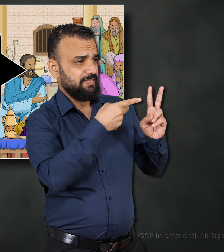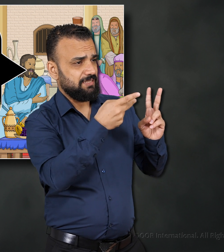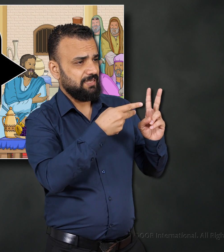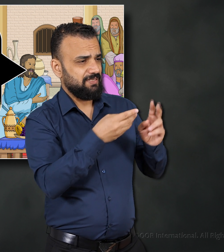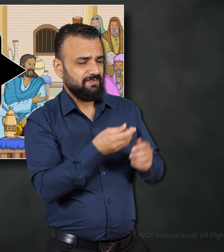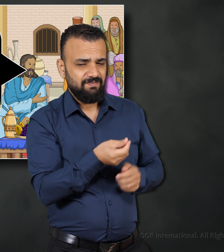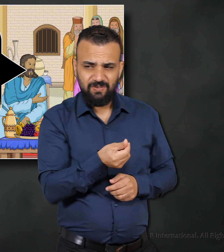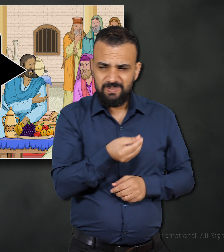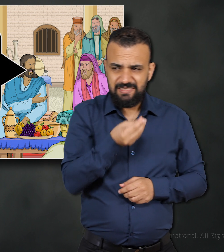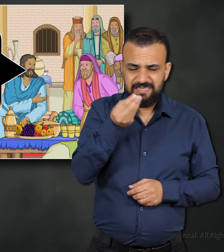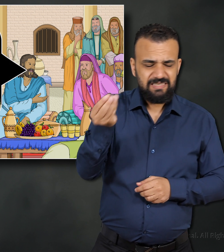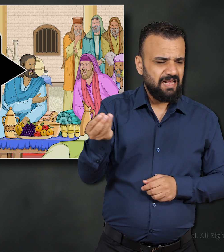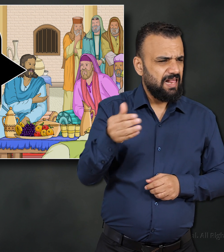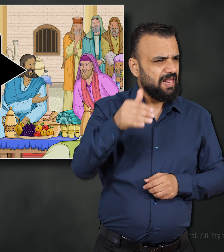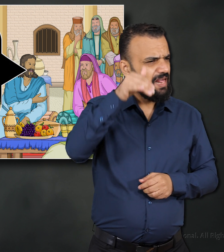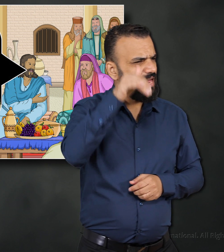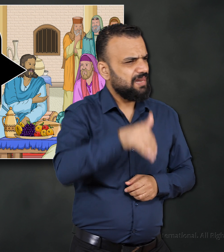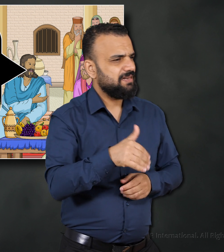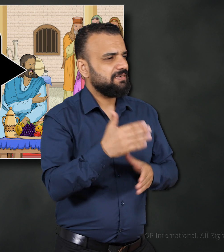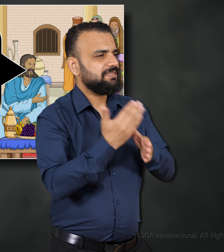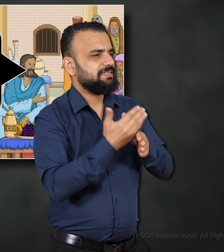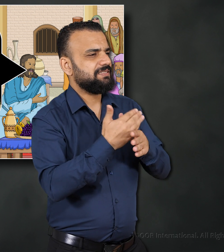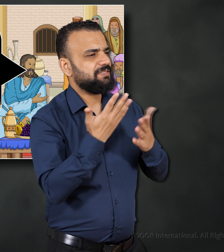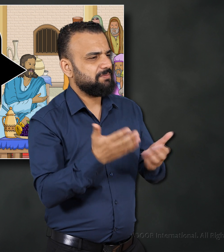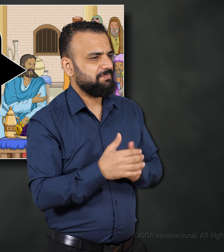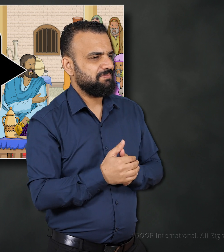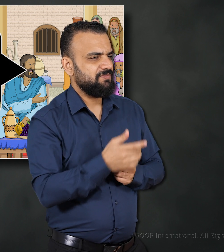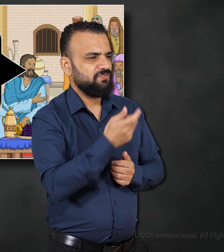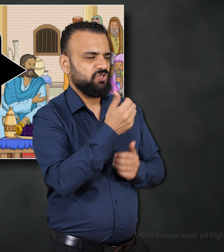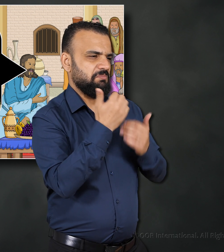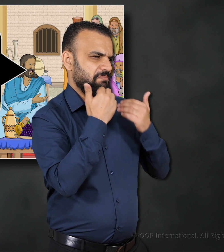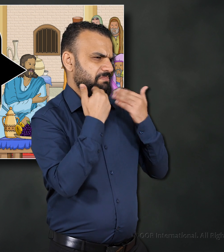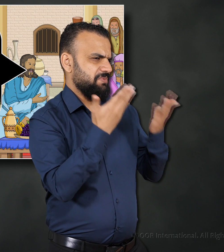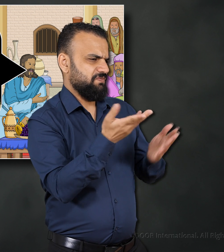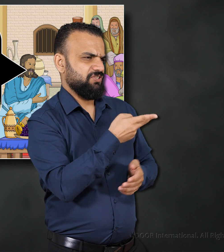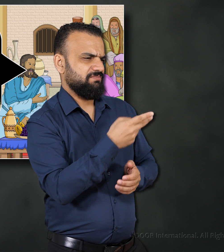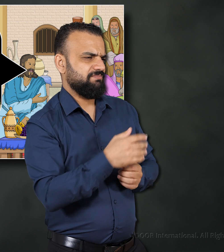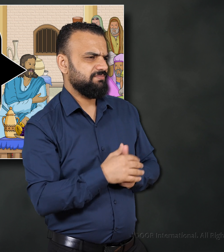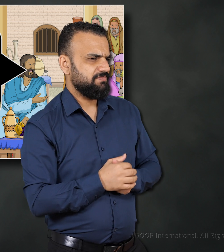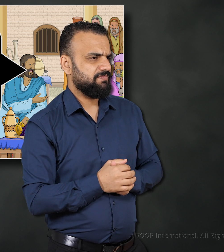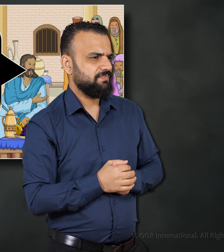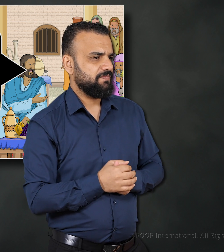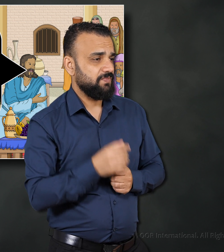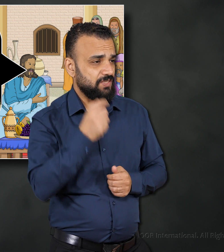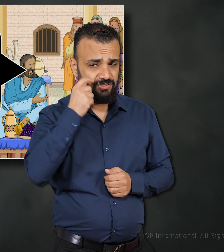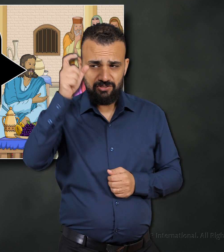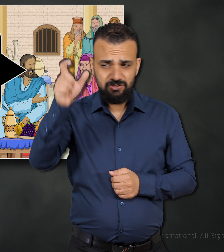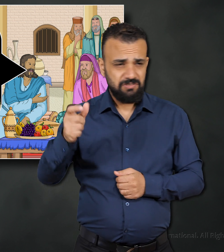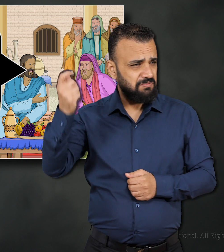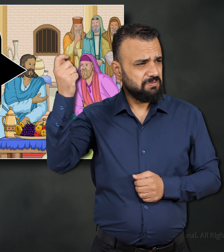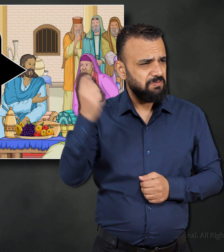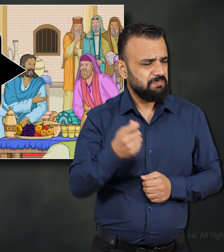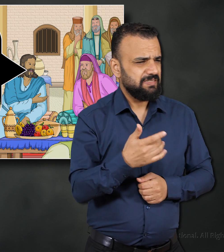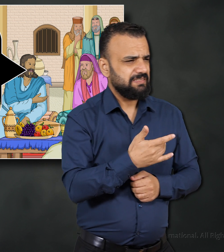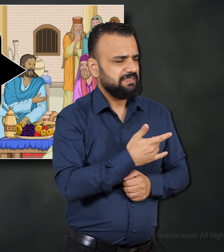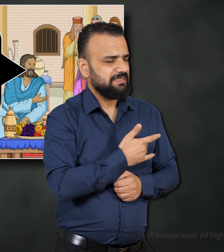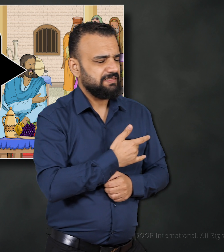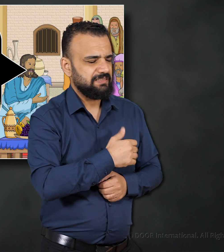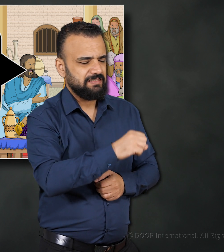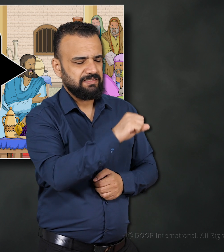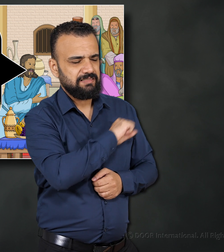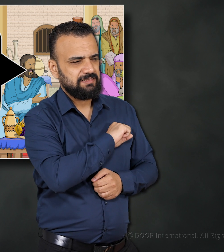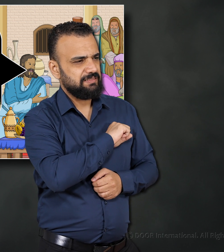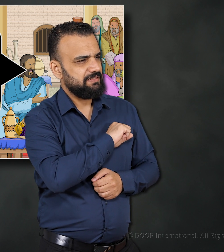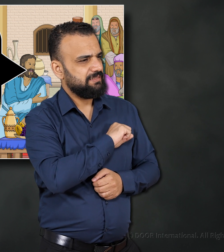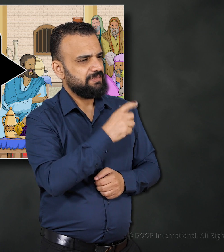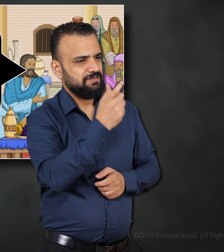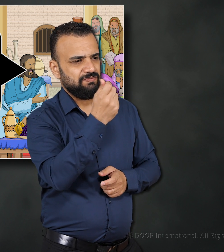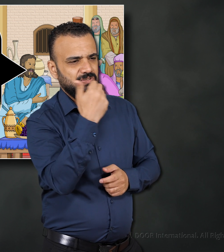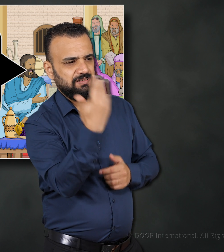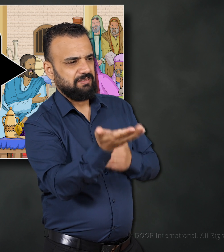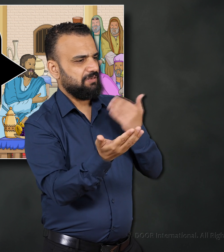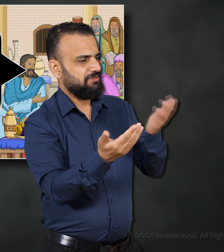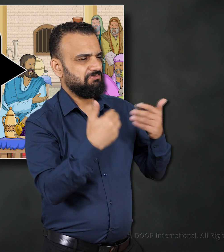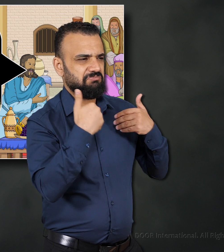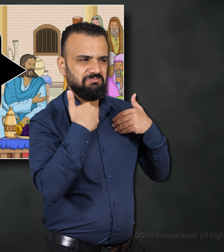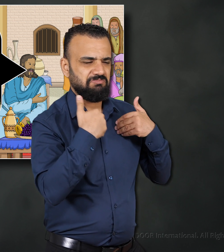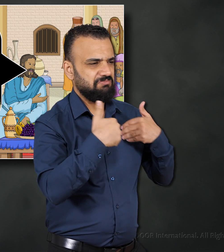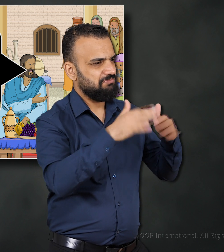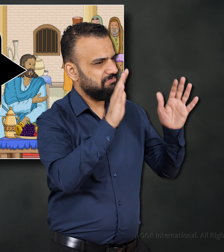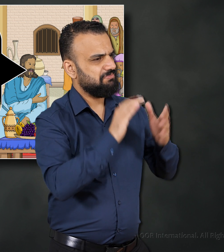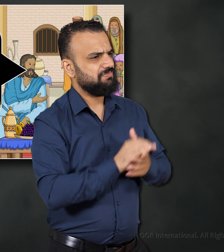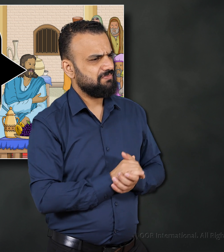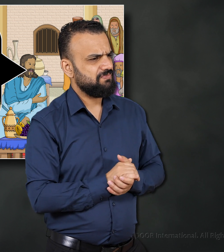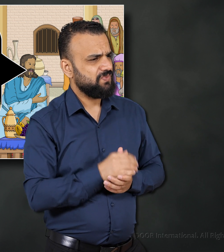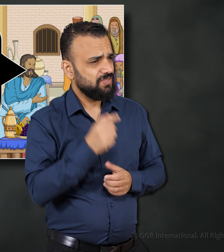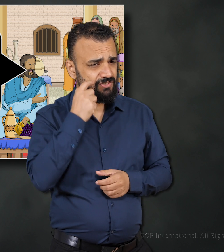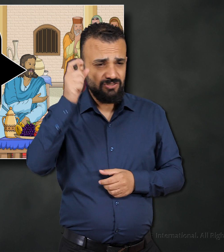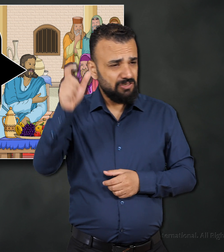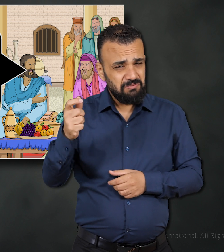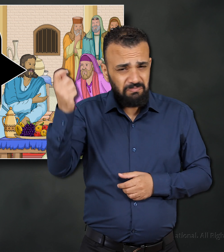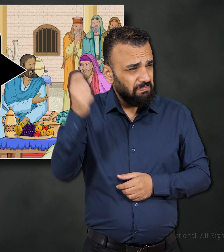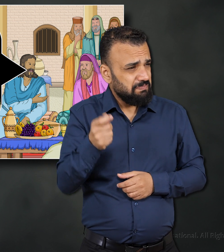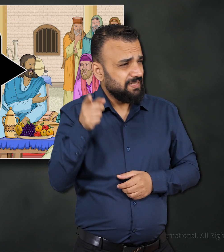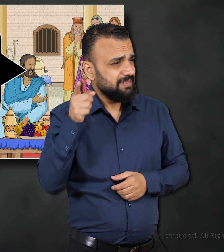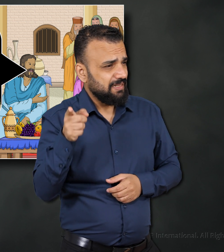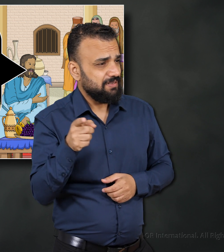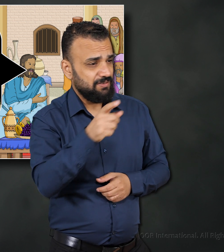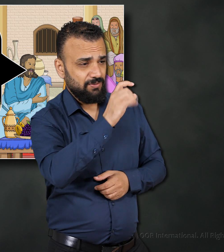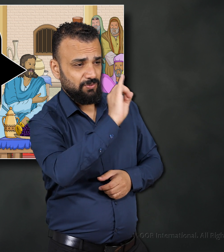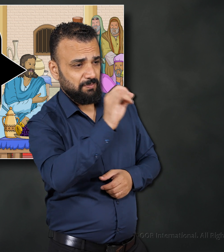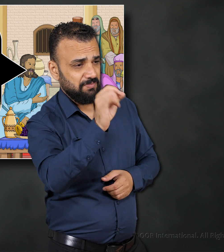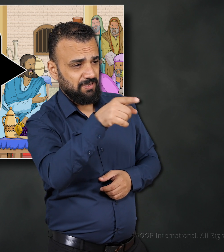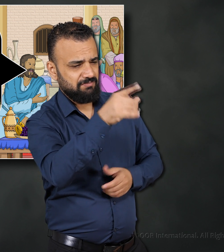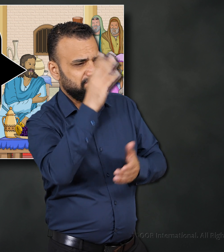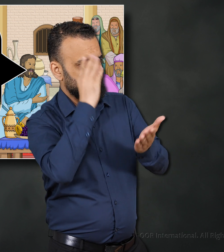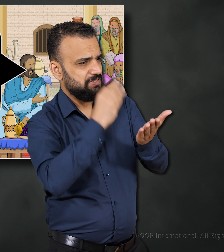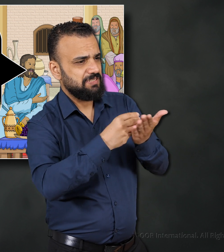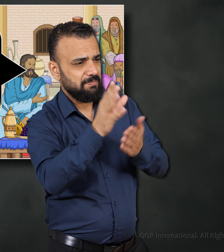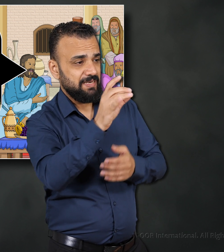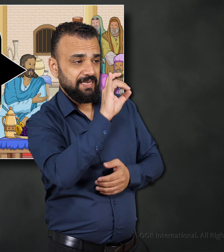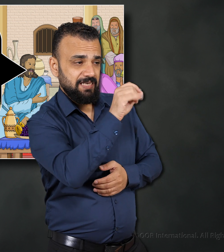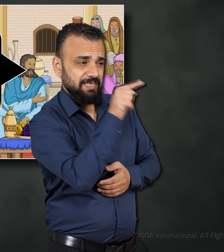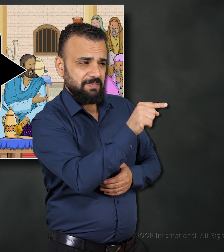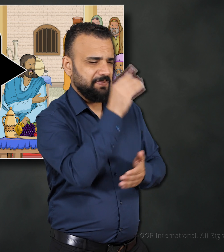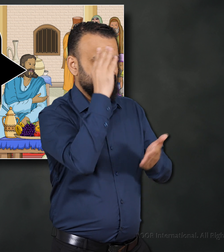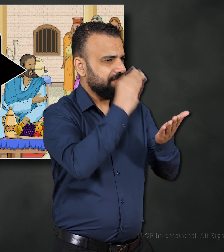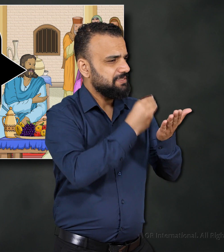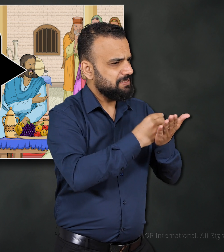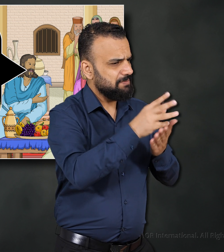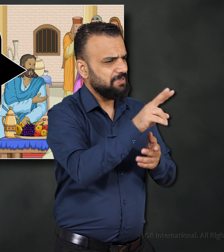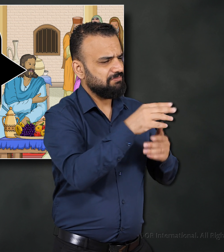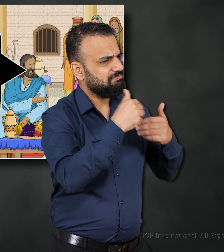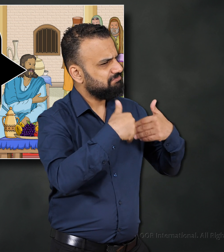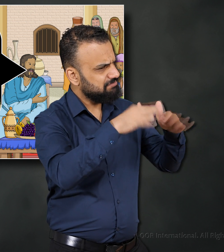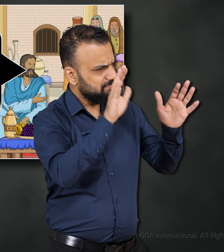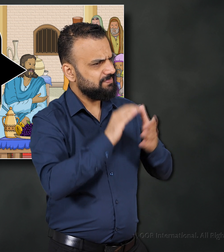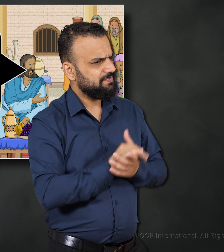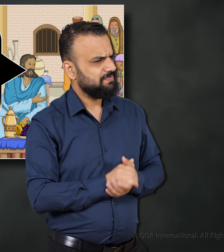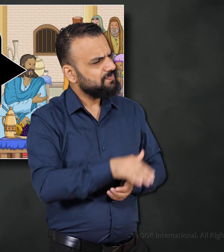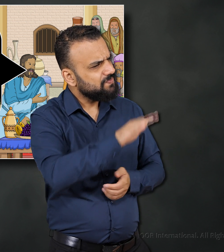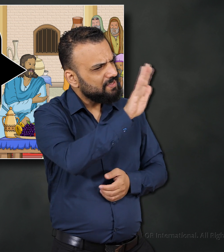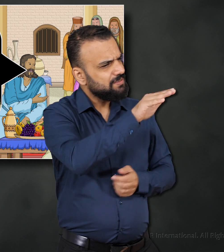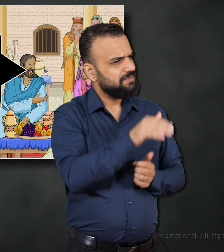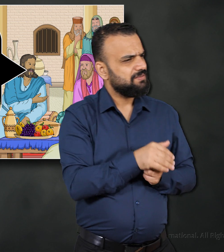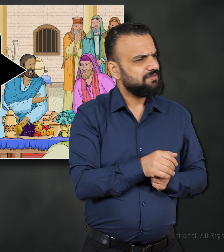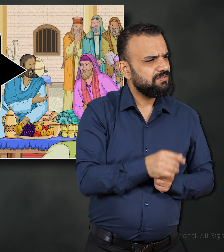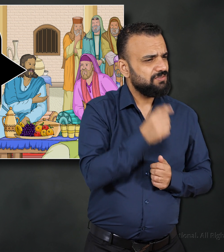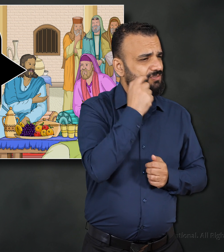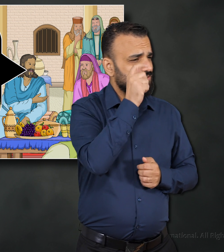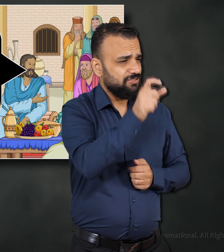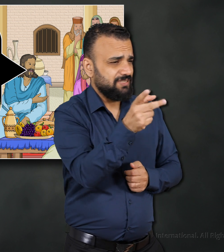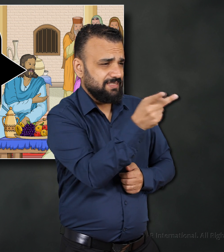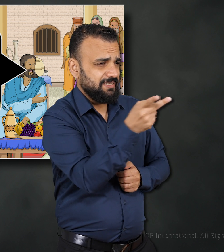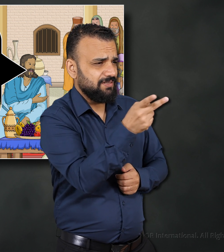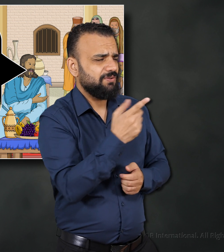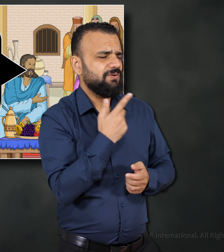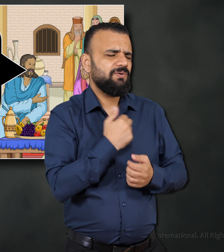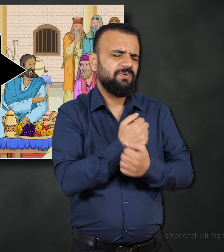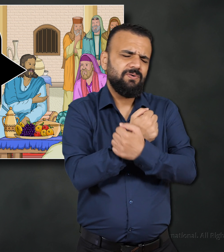When they were unable to repay him, he forgave both of them.